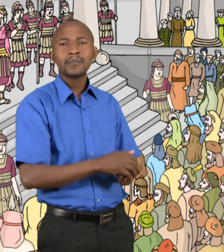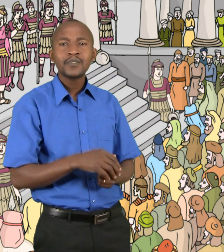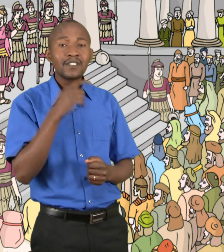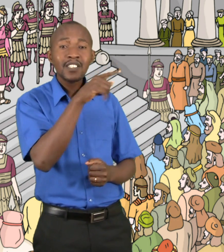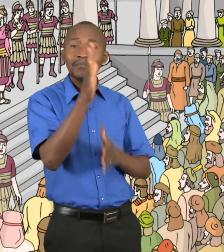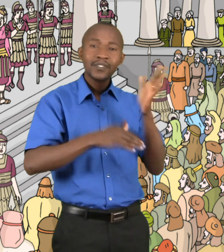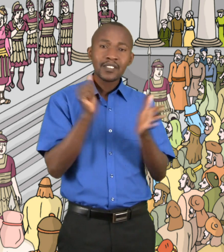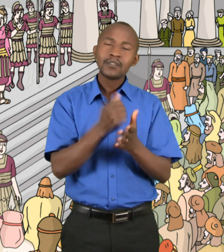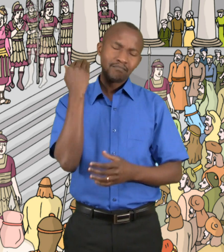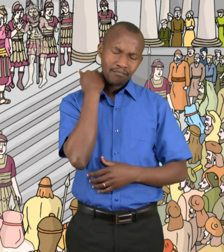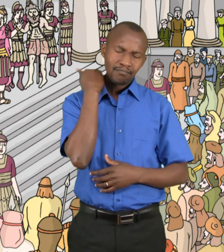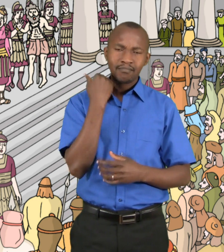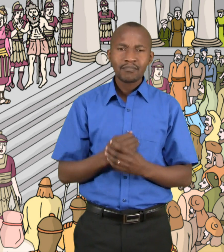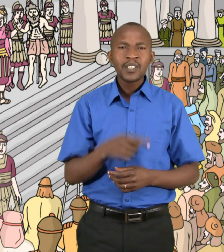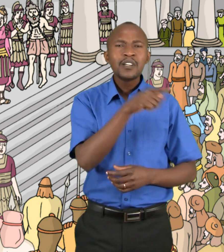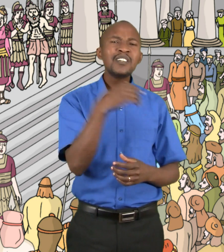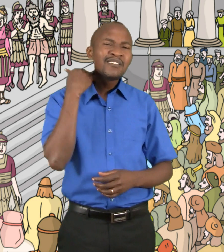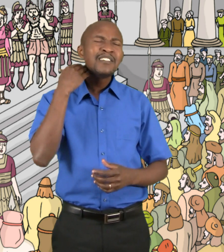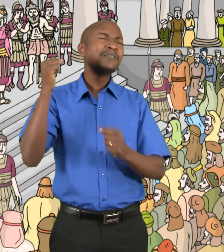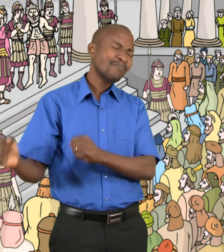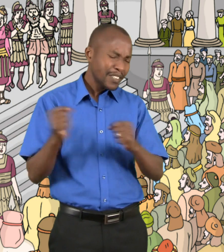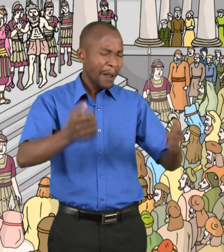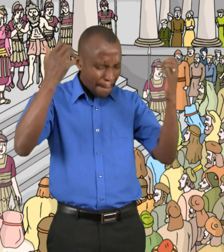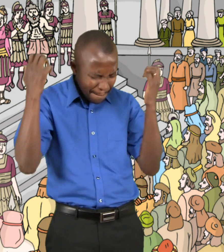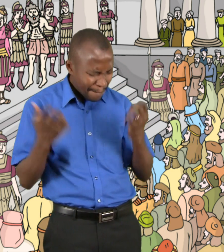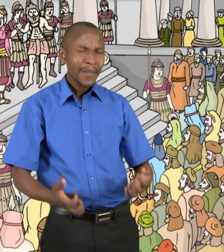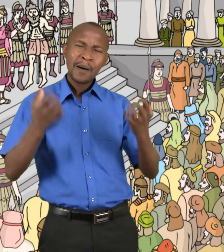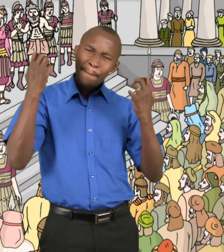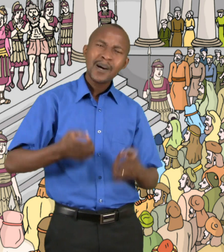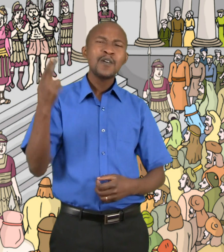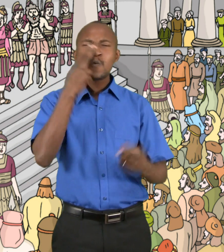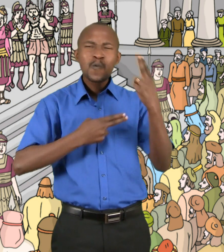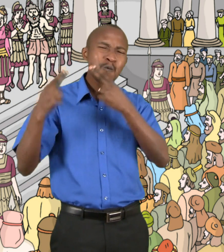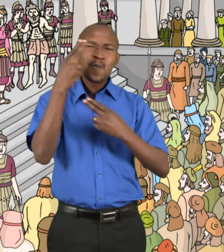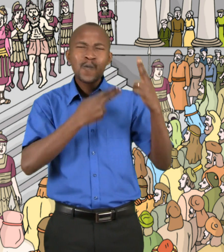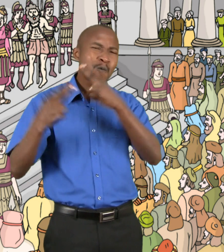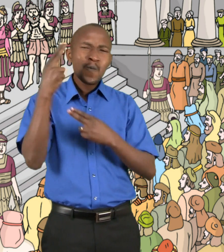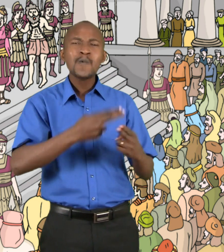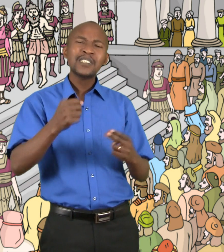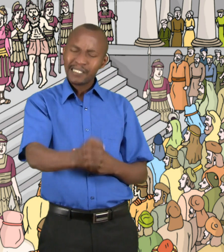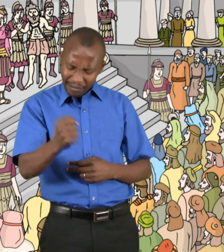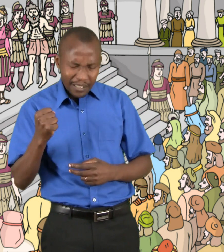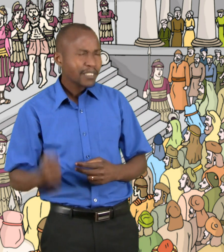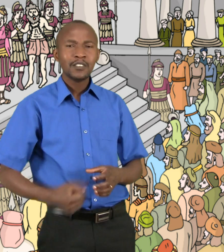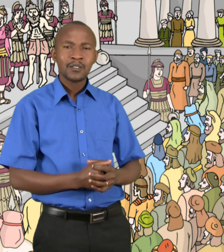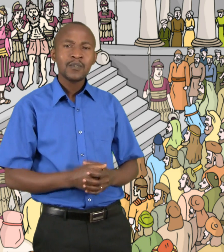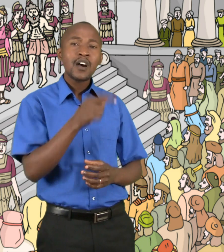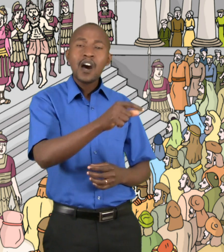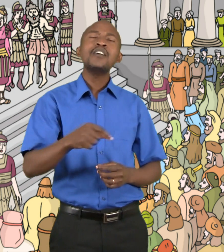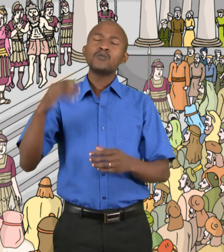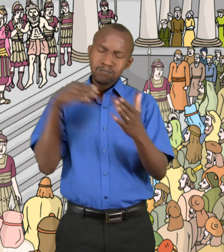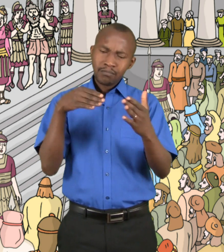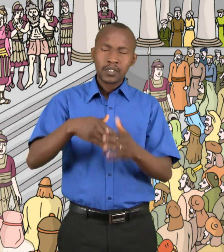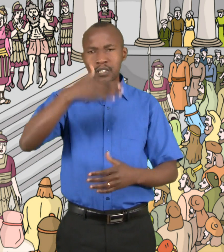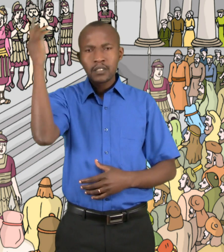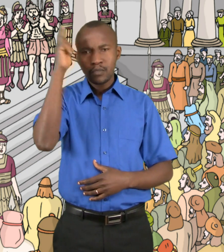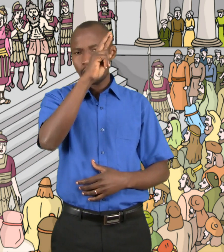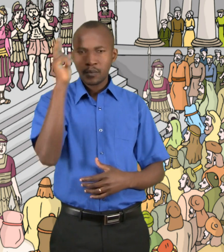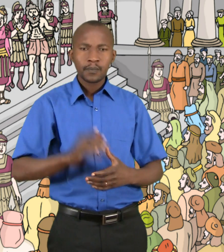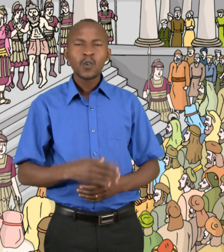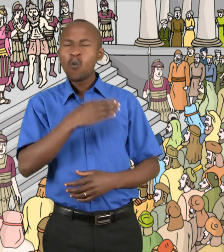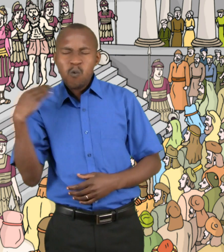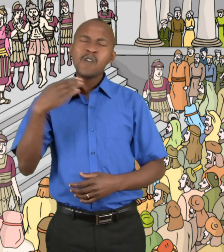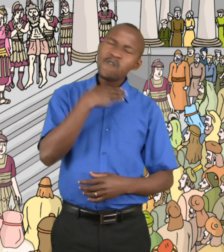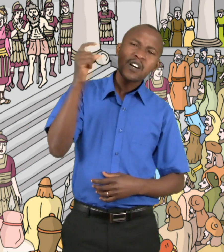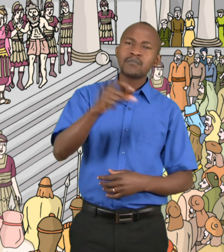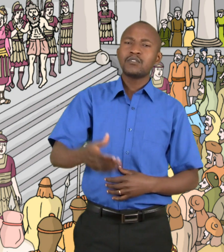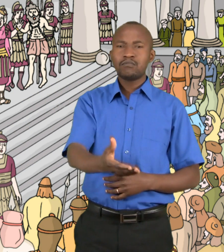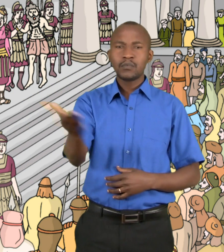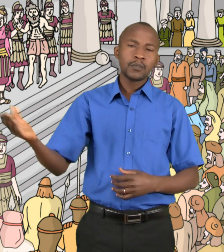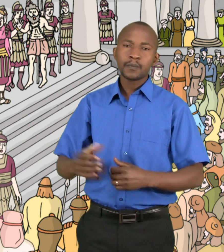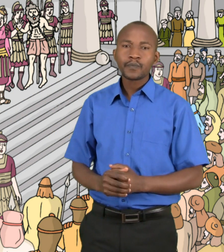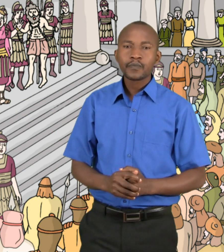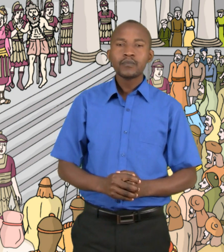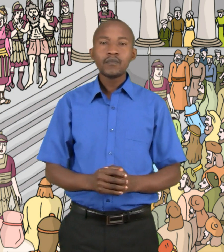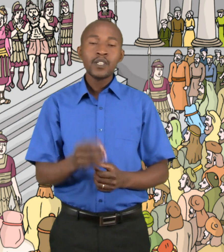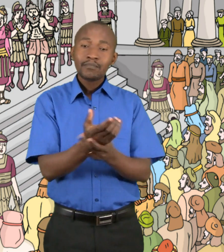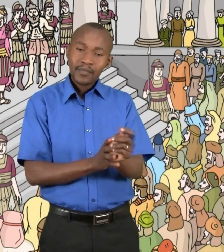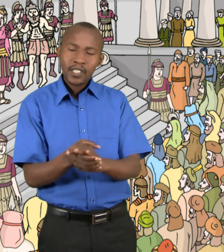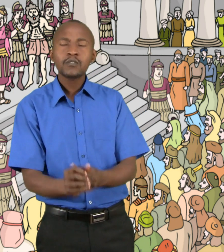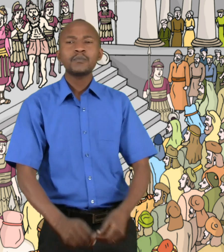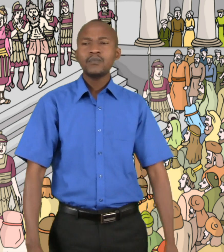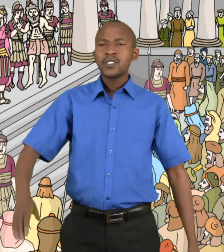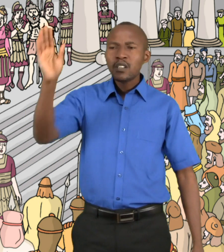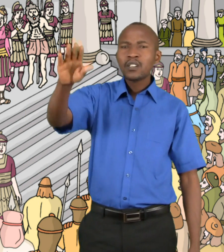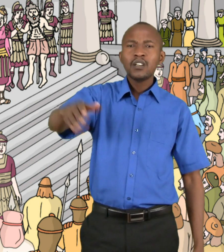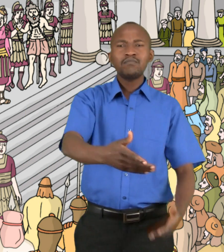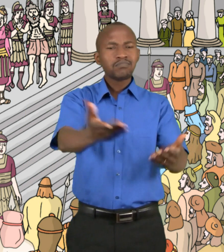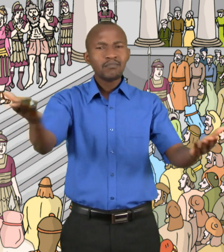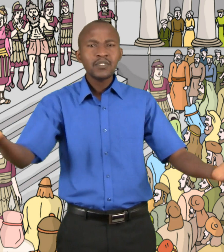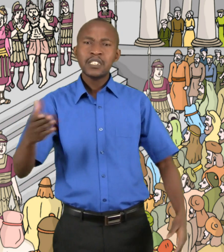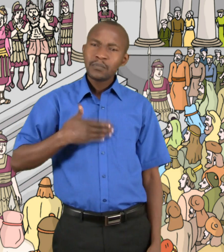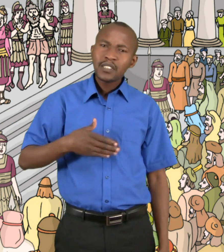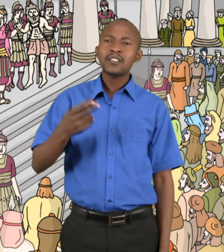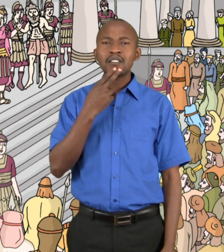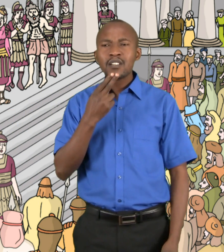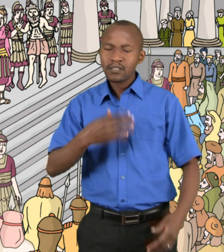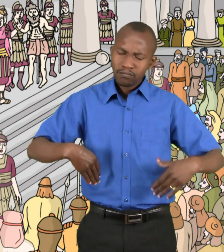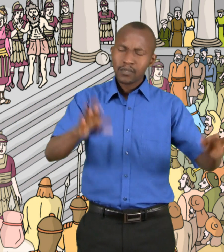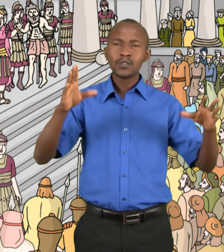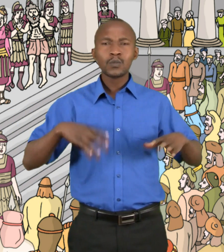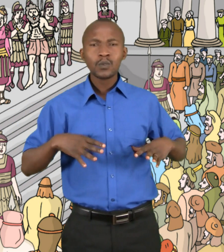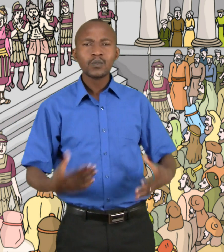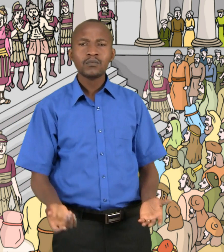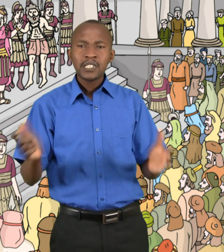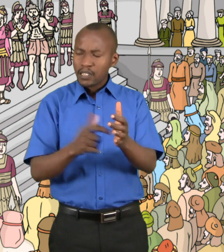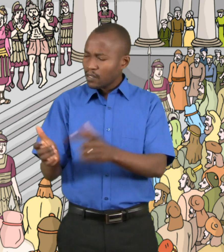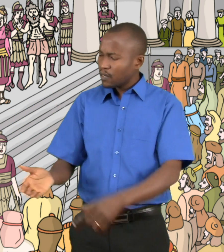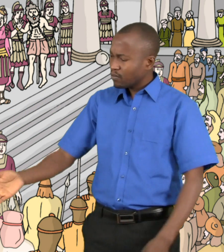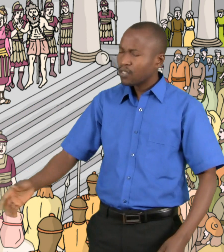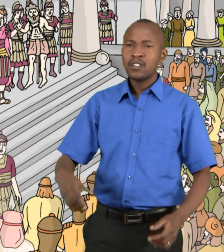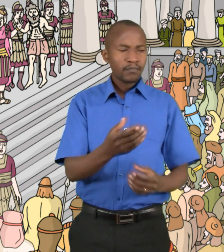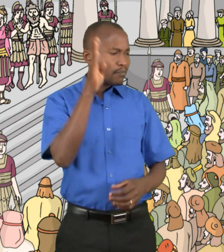At that time they were holding a notorious prisoner named Barabbas.